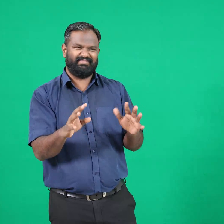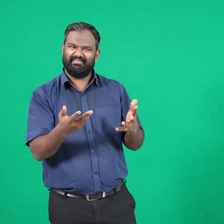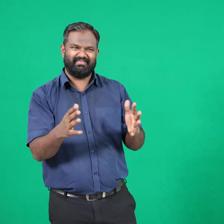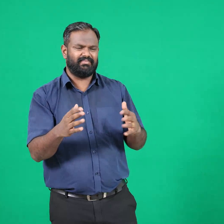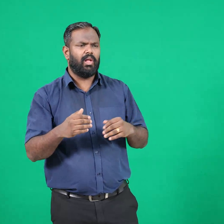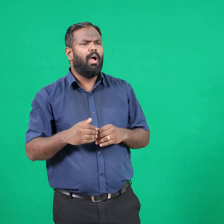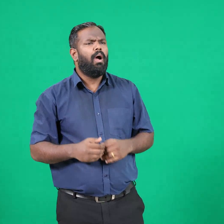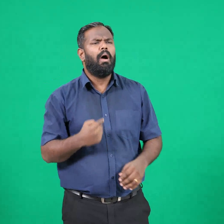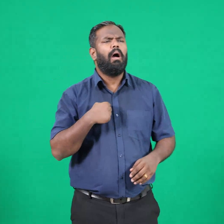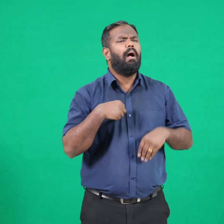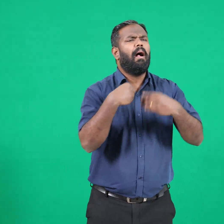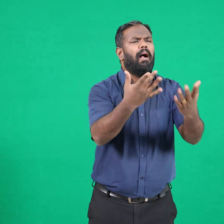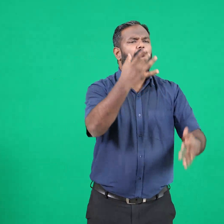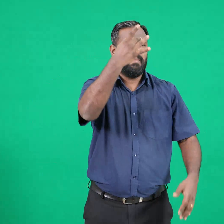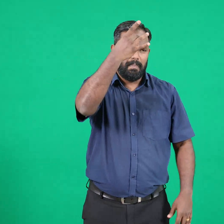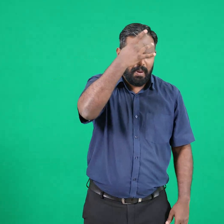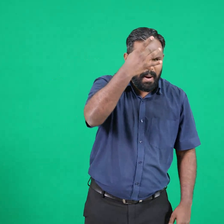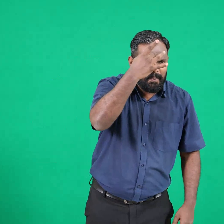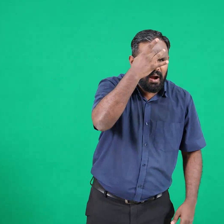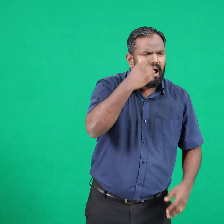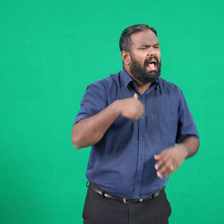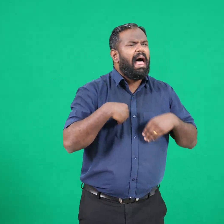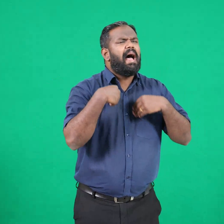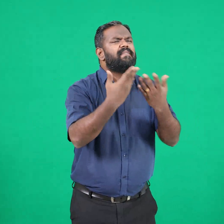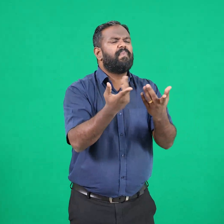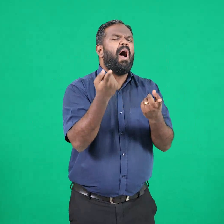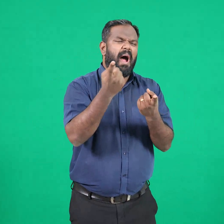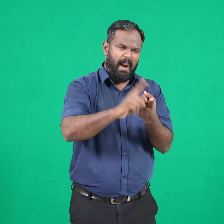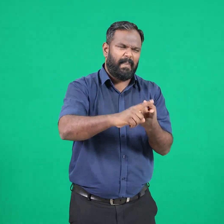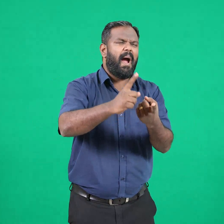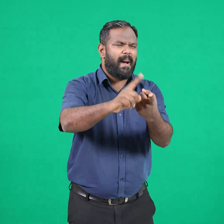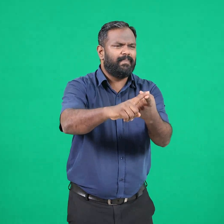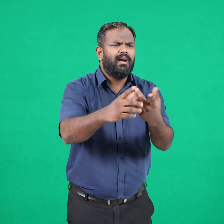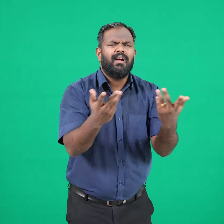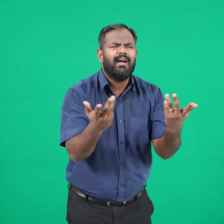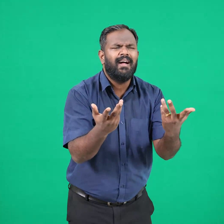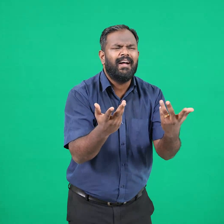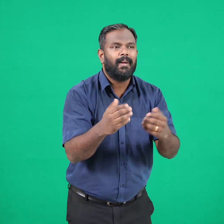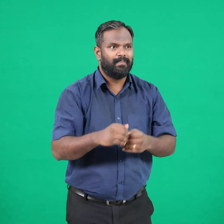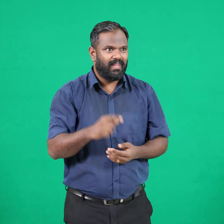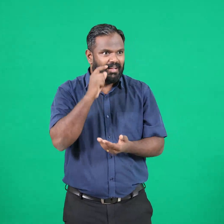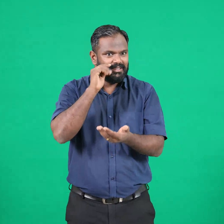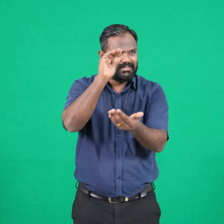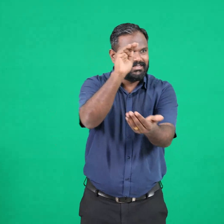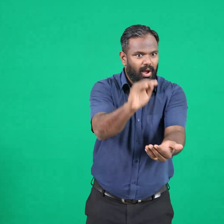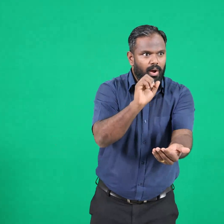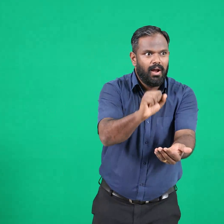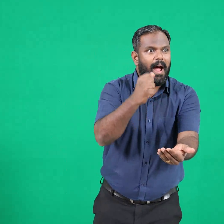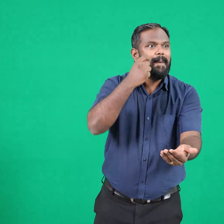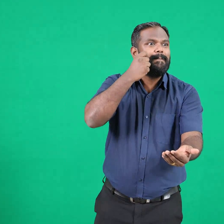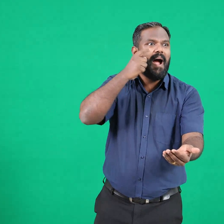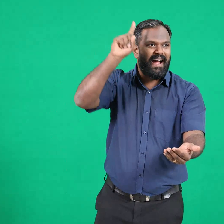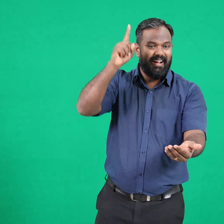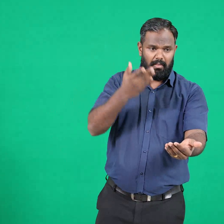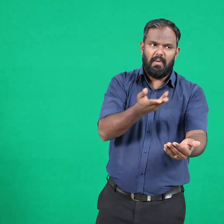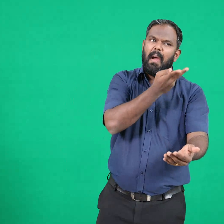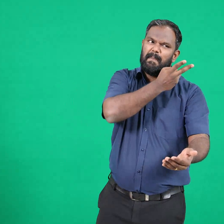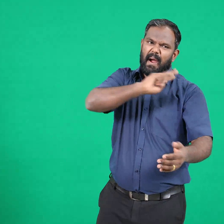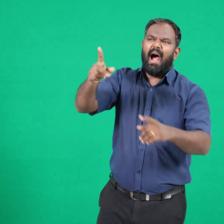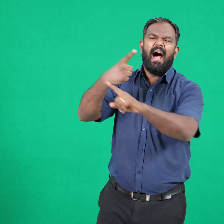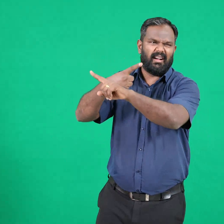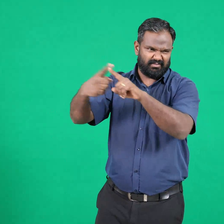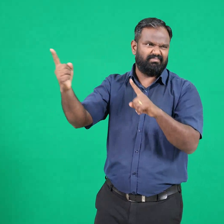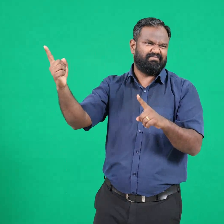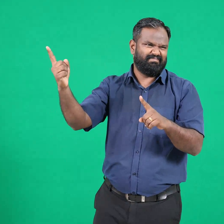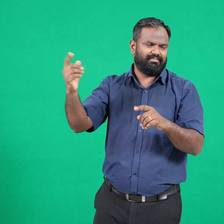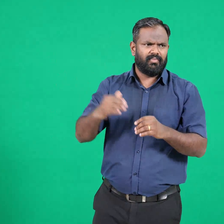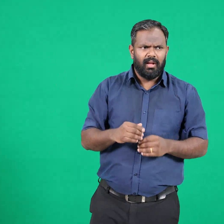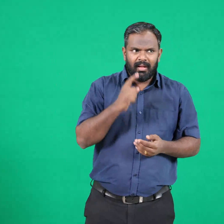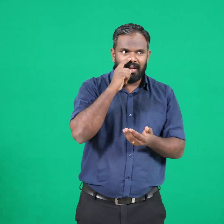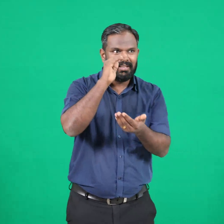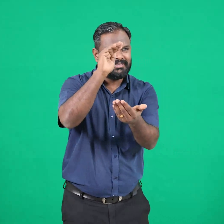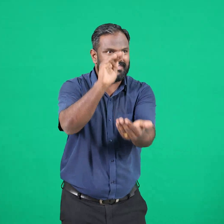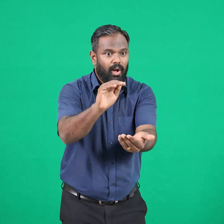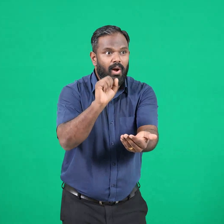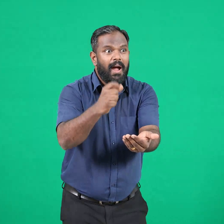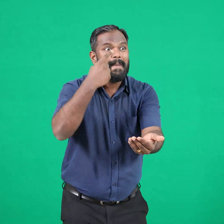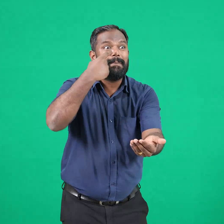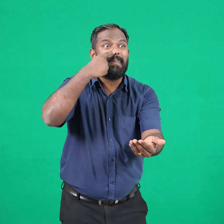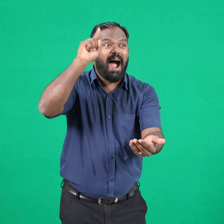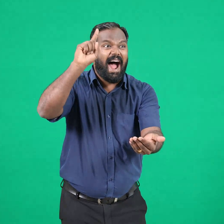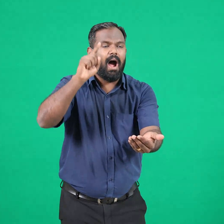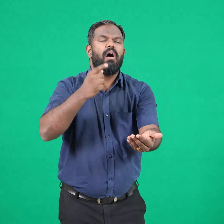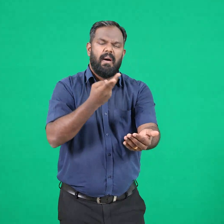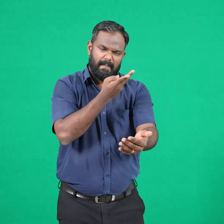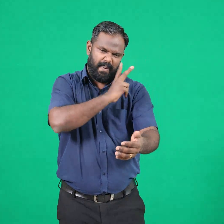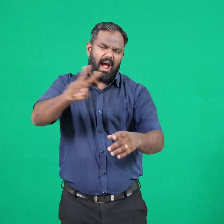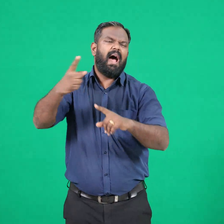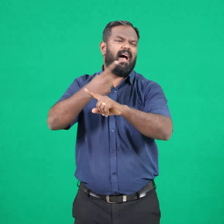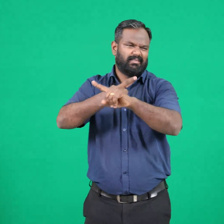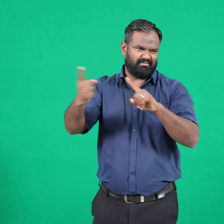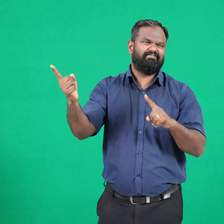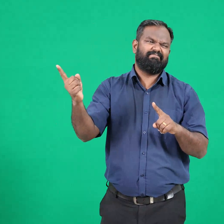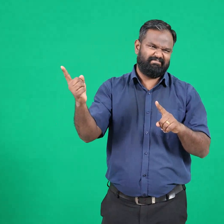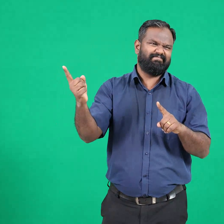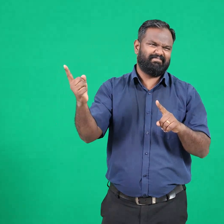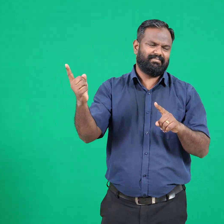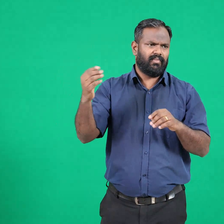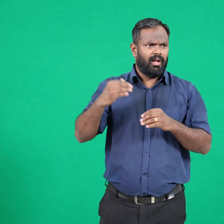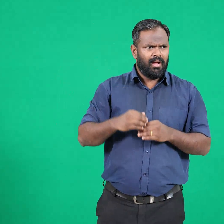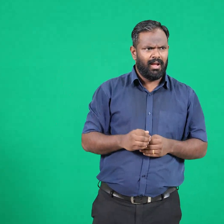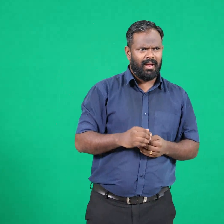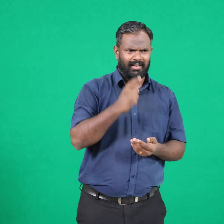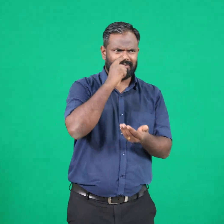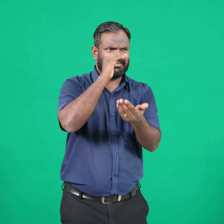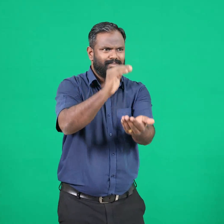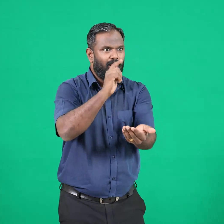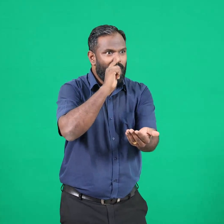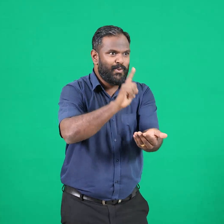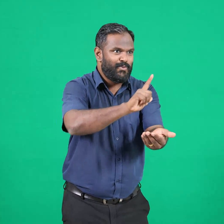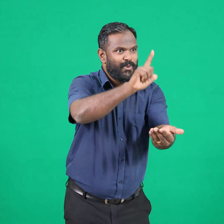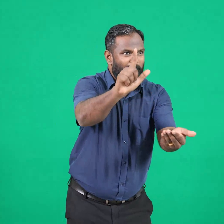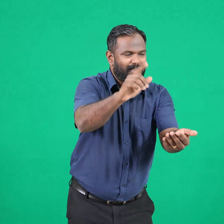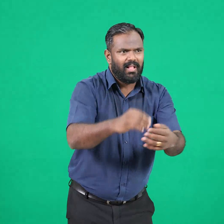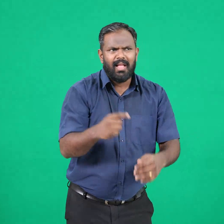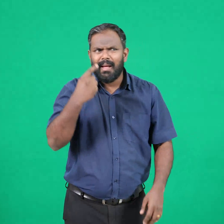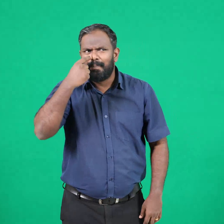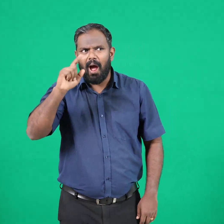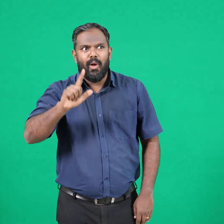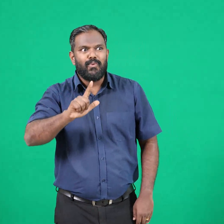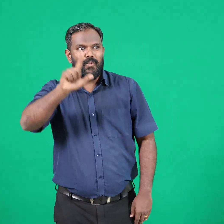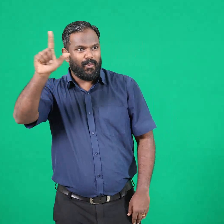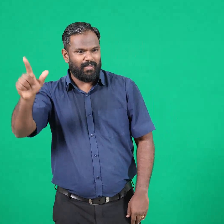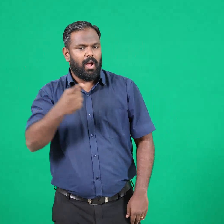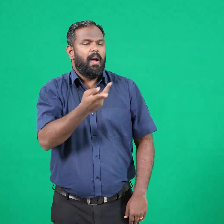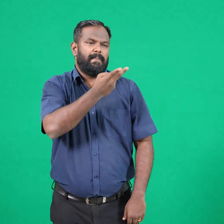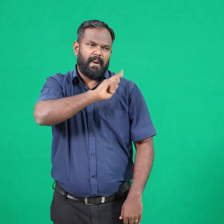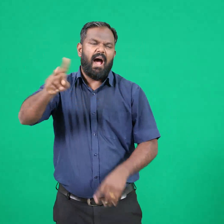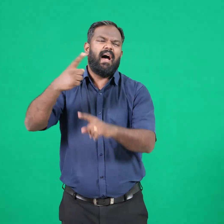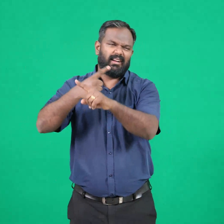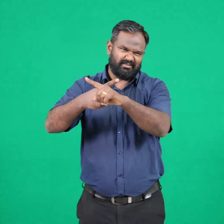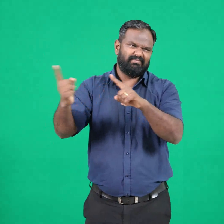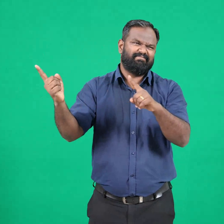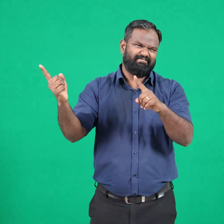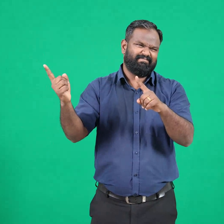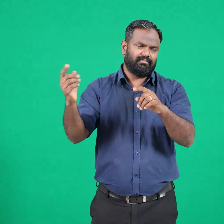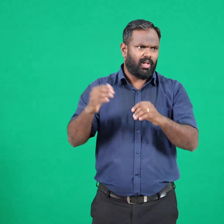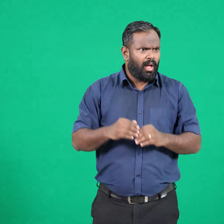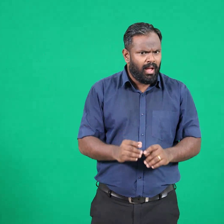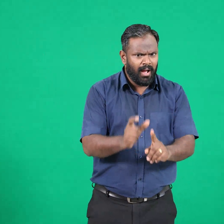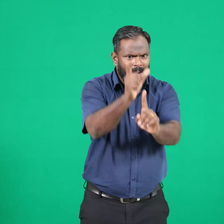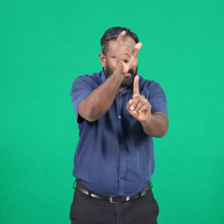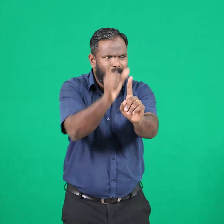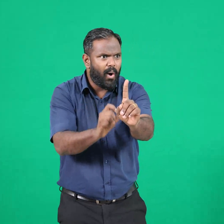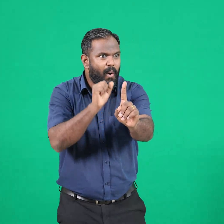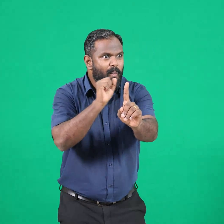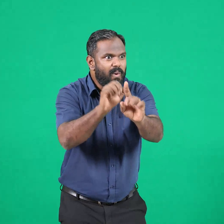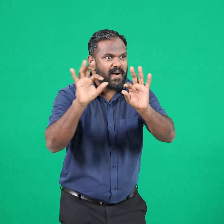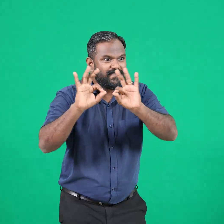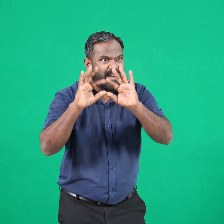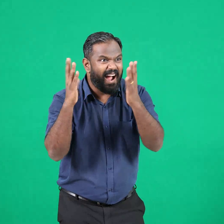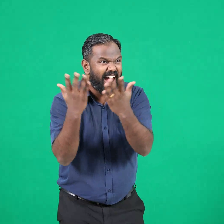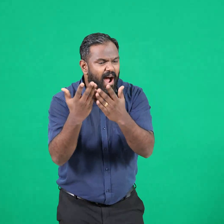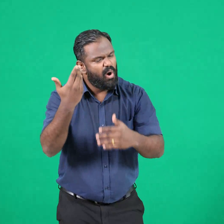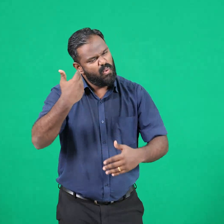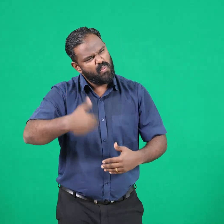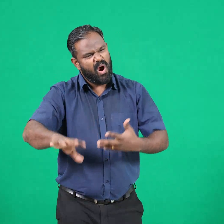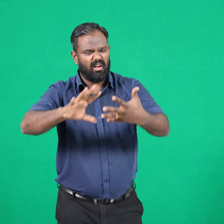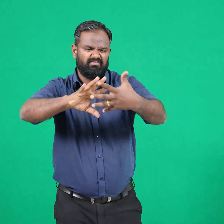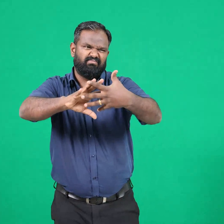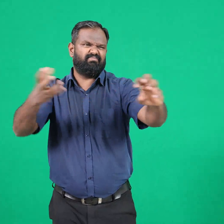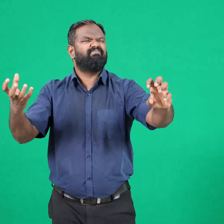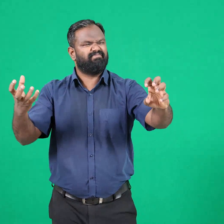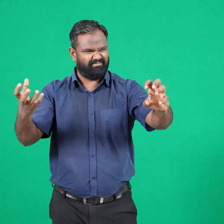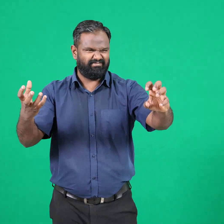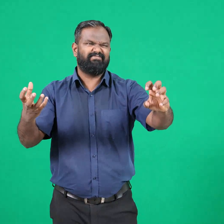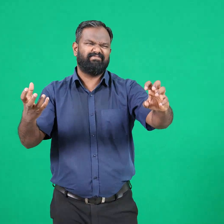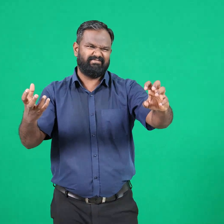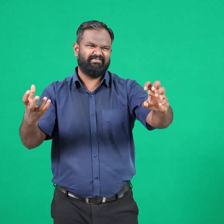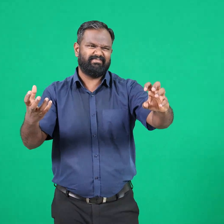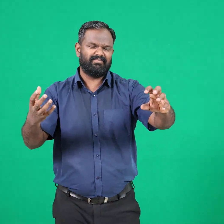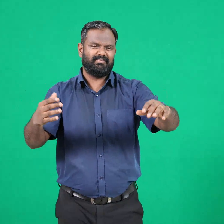For I have come to turn ' a man against his father, a daughter against her mother, a daughter-in-law against her mother-in-law.